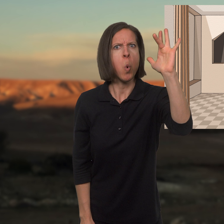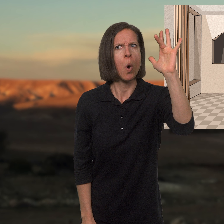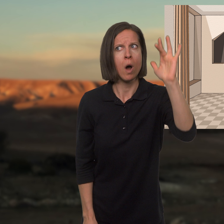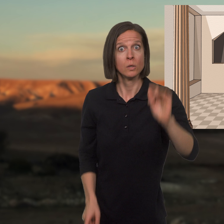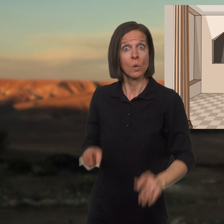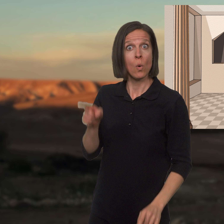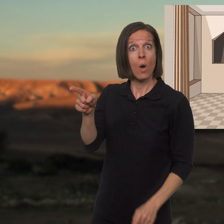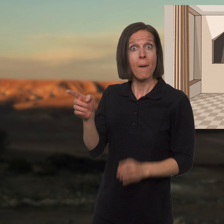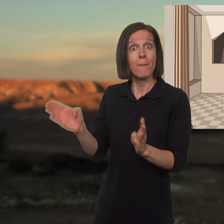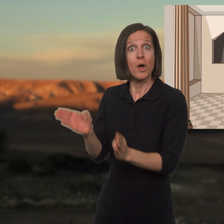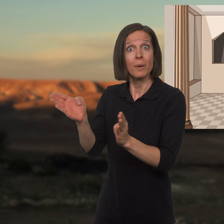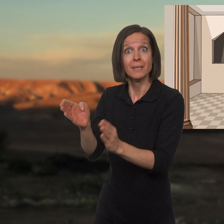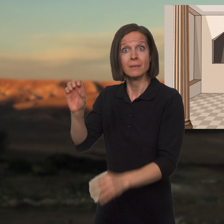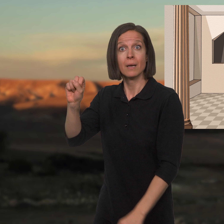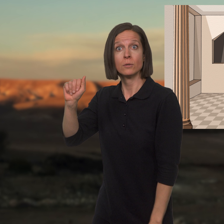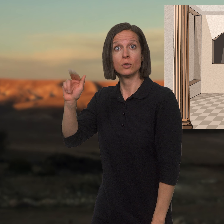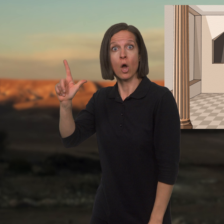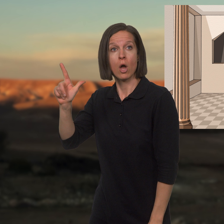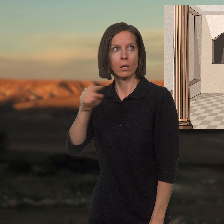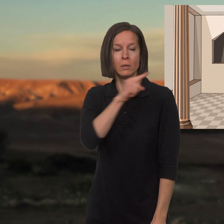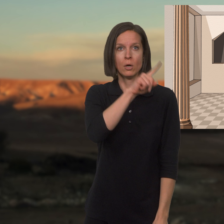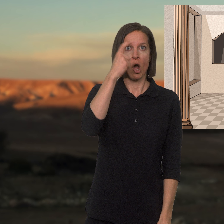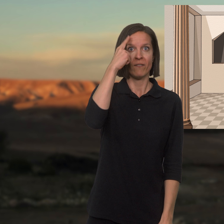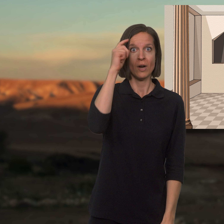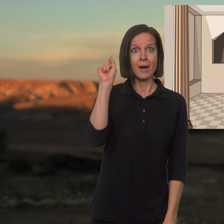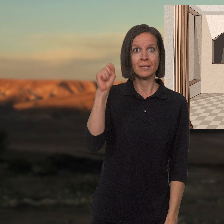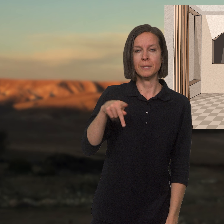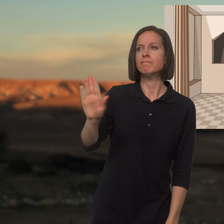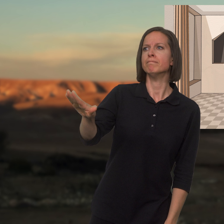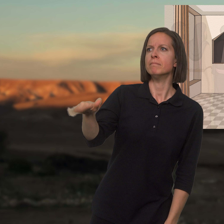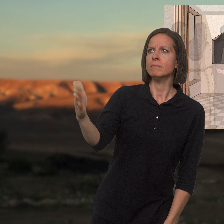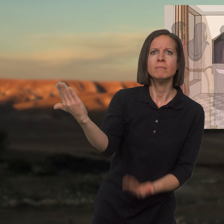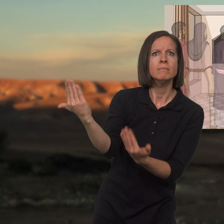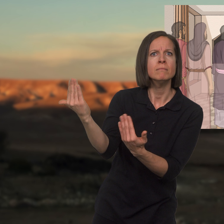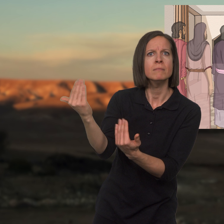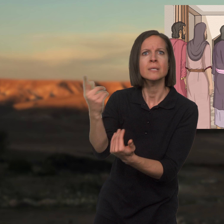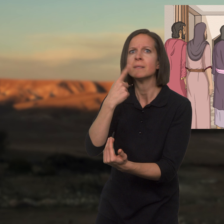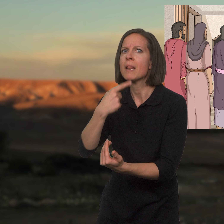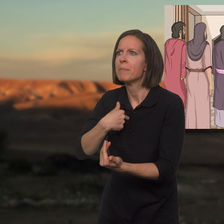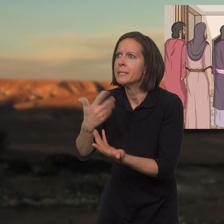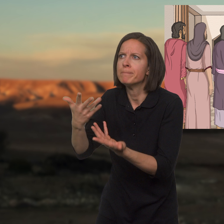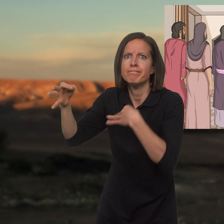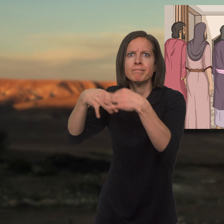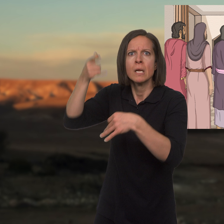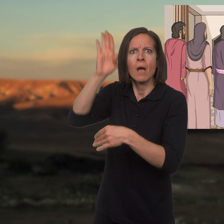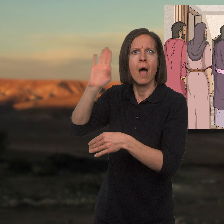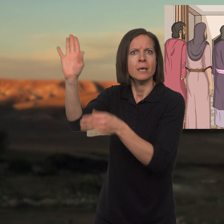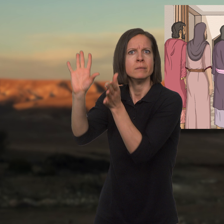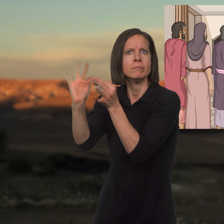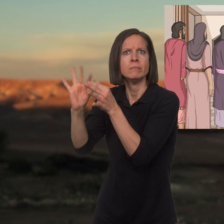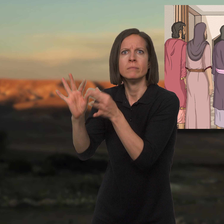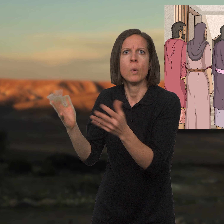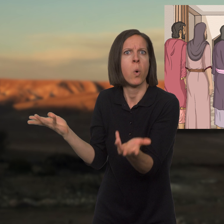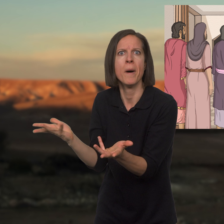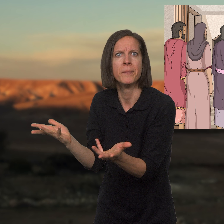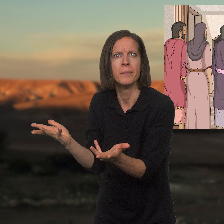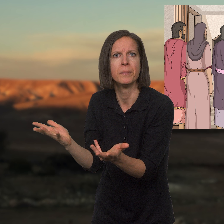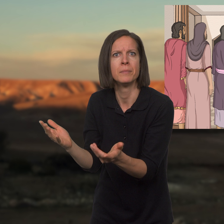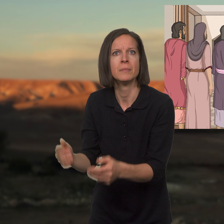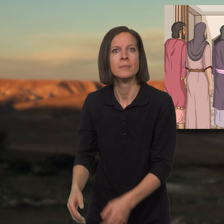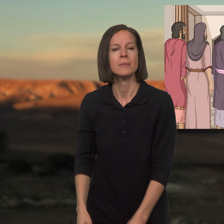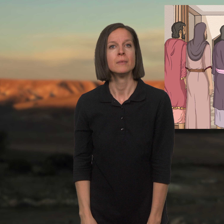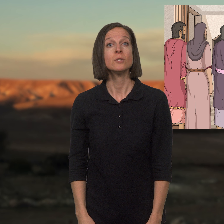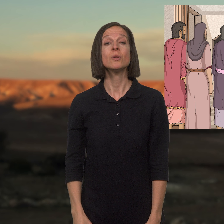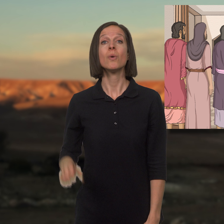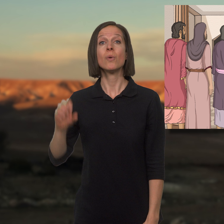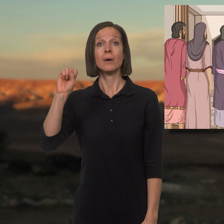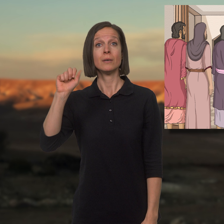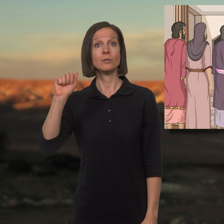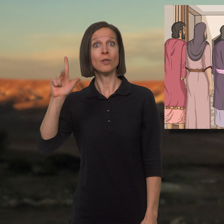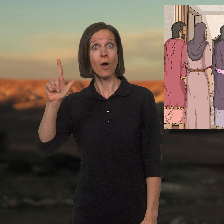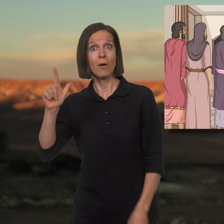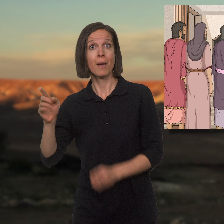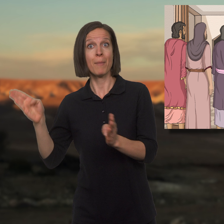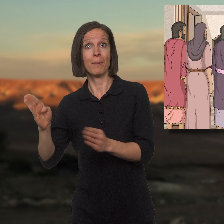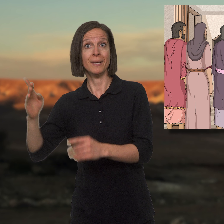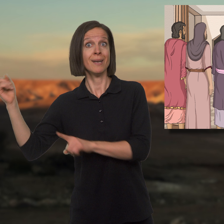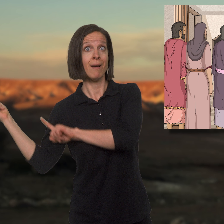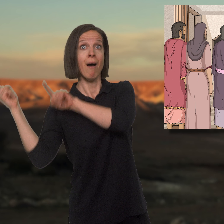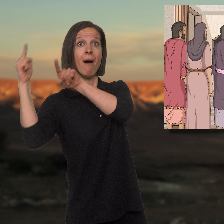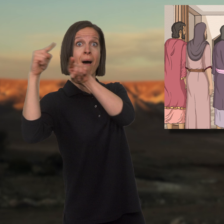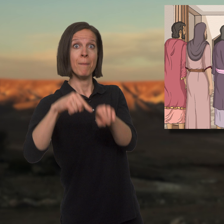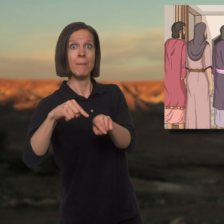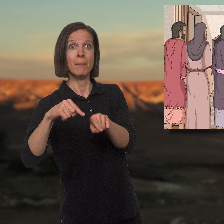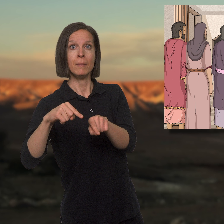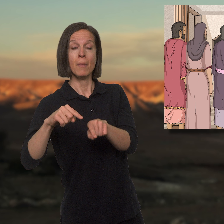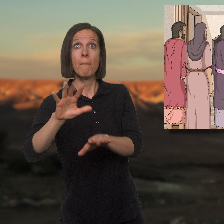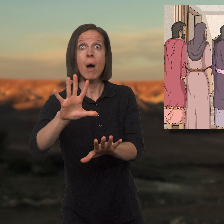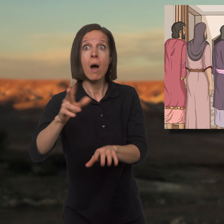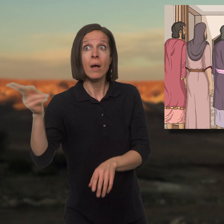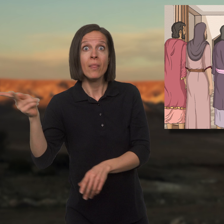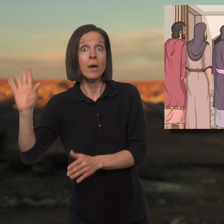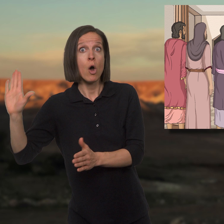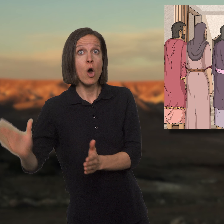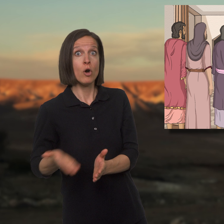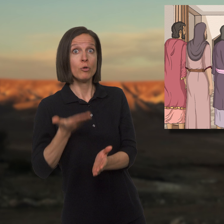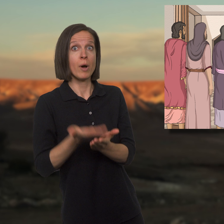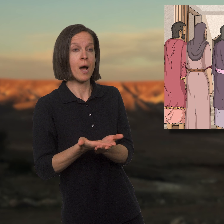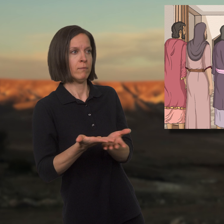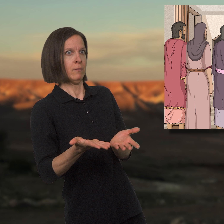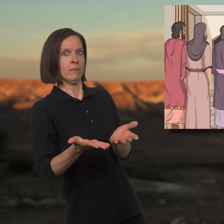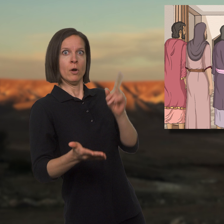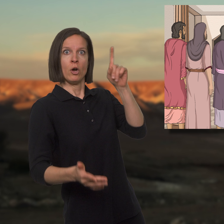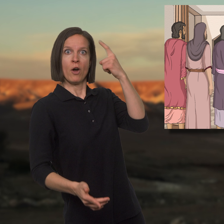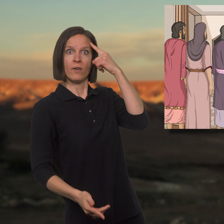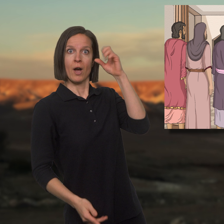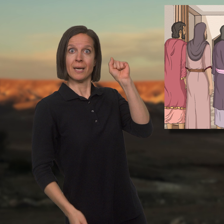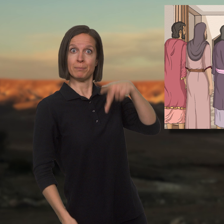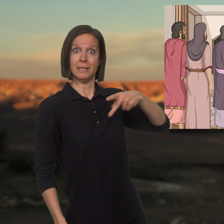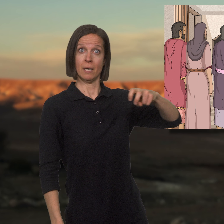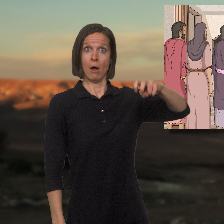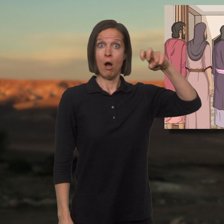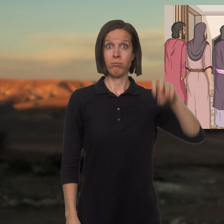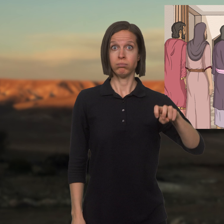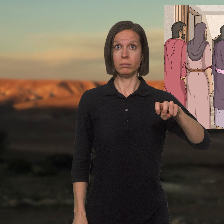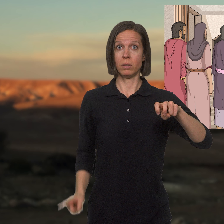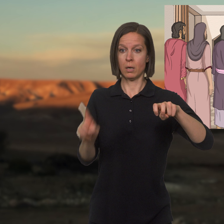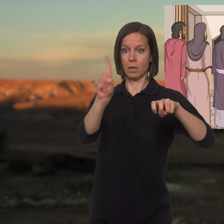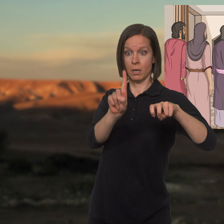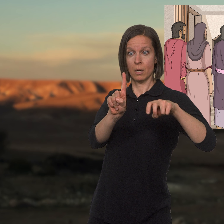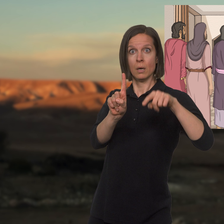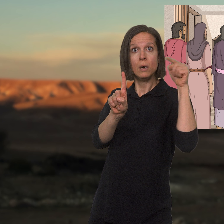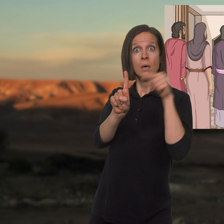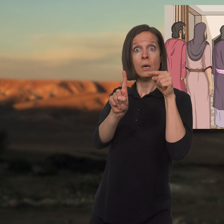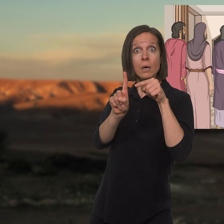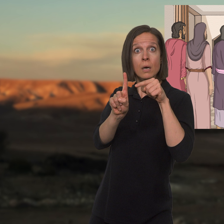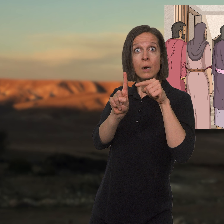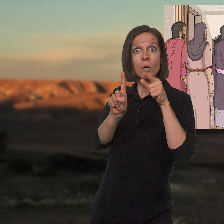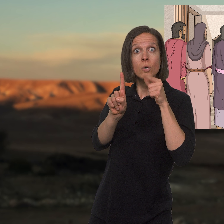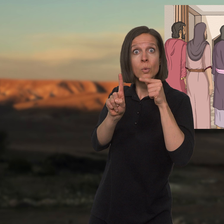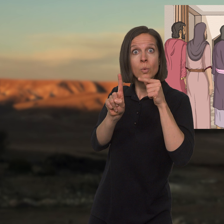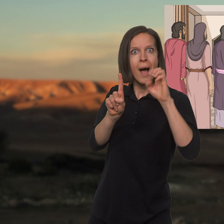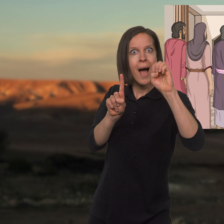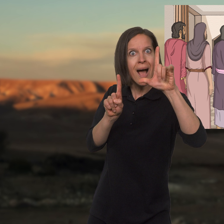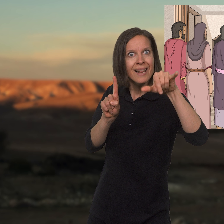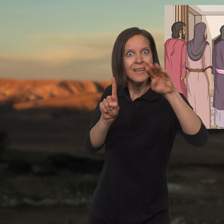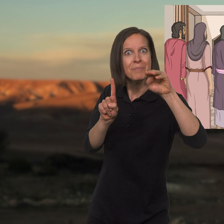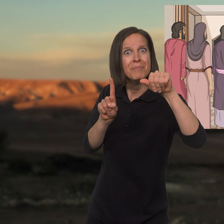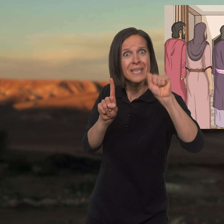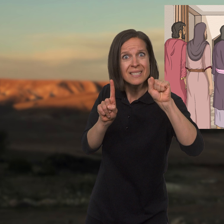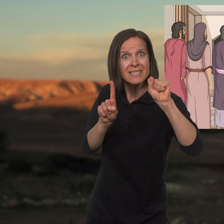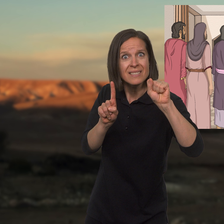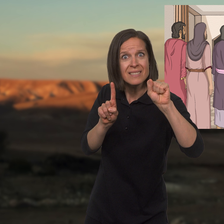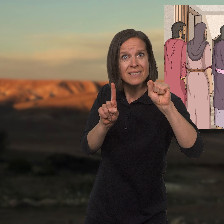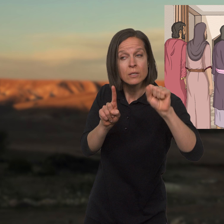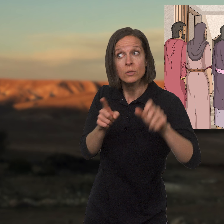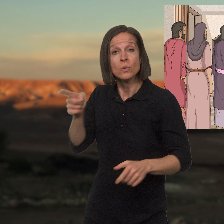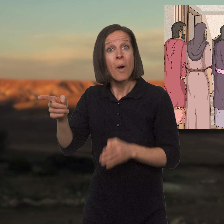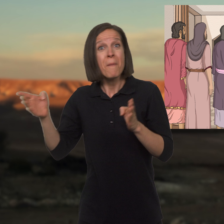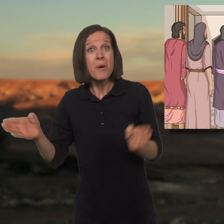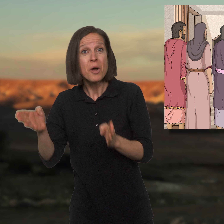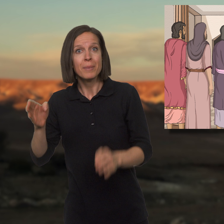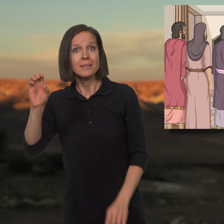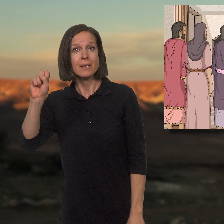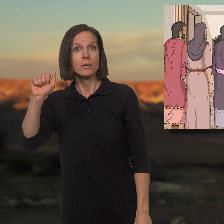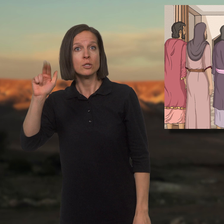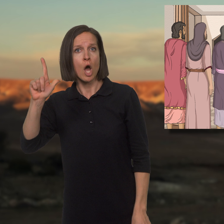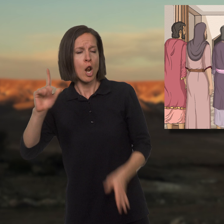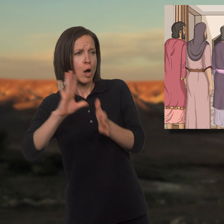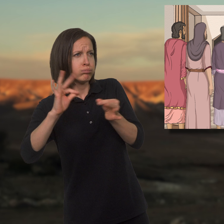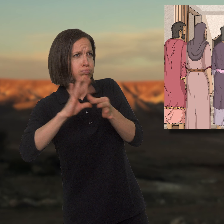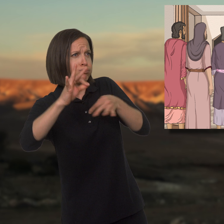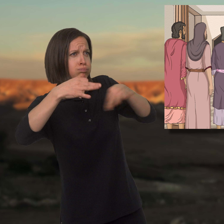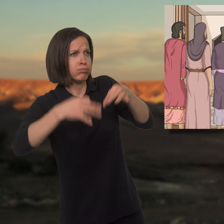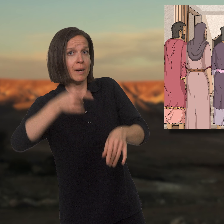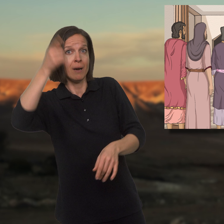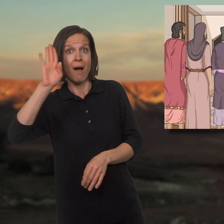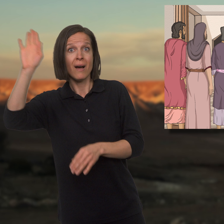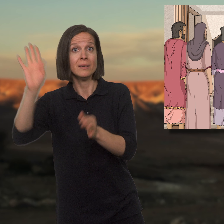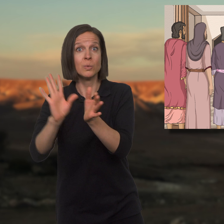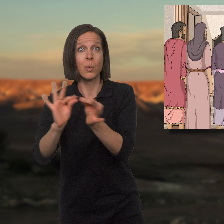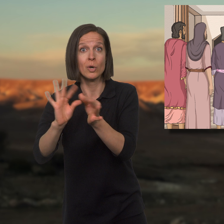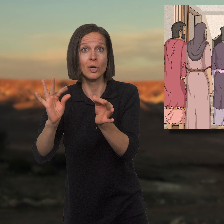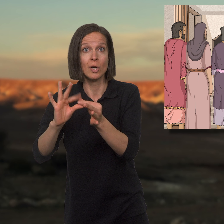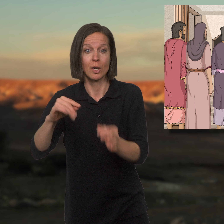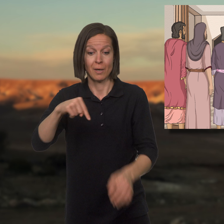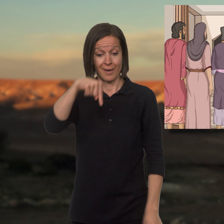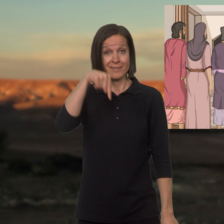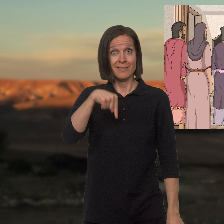The proconsul, a man of intelligence, summoned Barnabas and Saul because he wanted to hear the word of God.